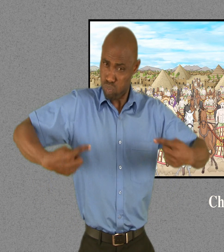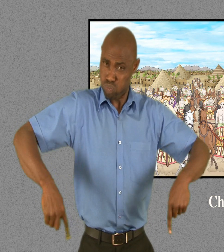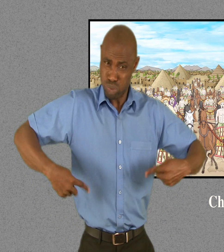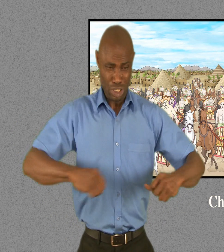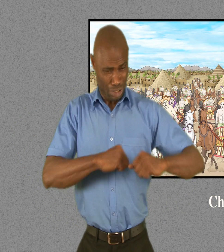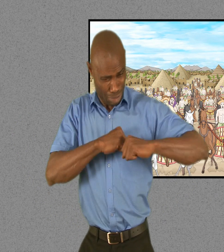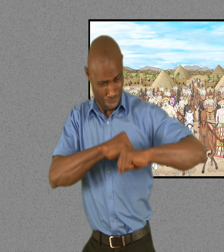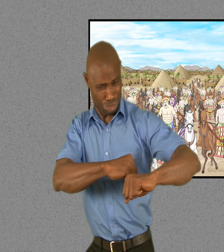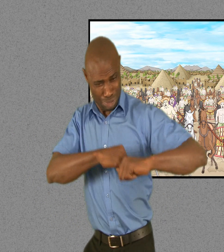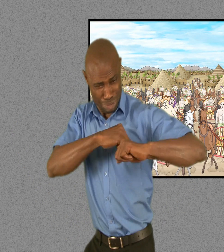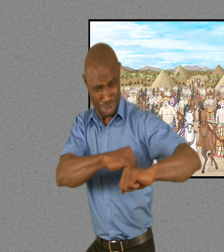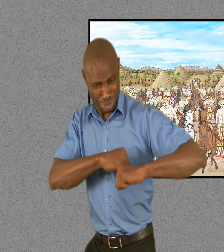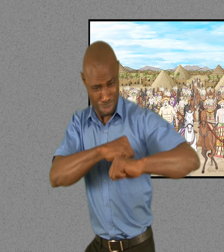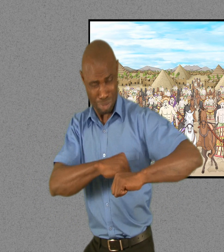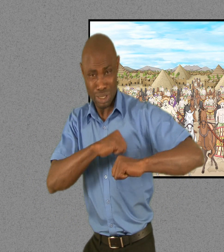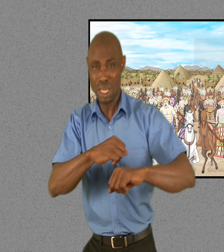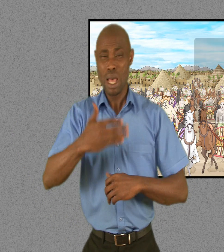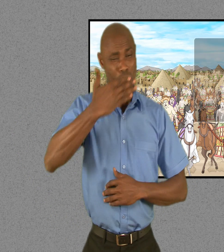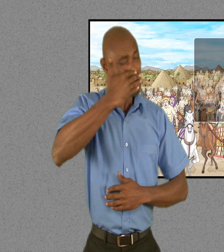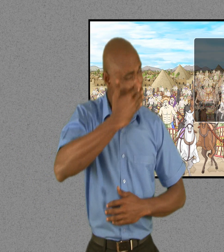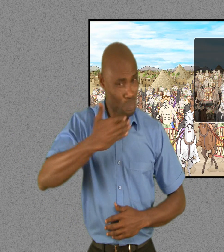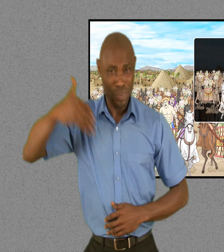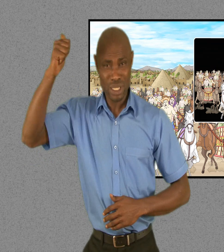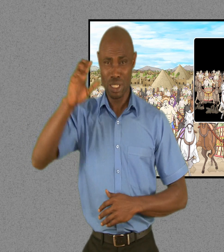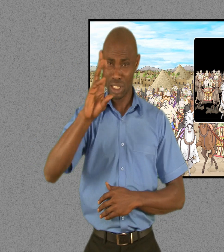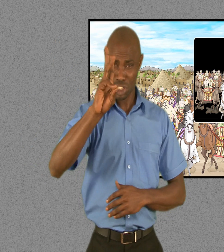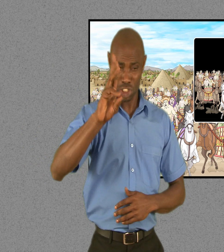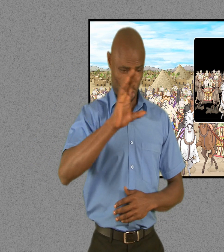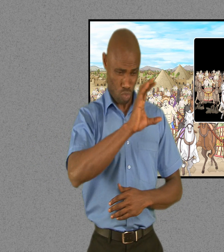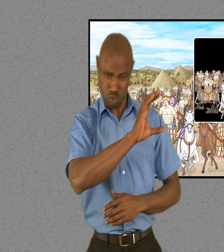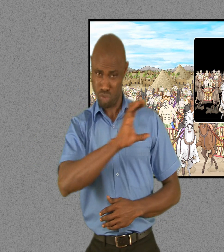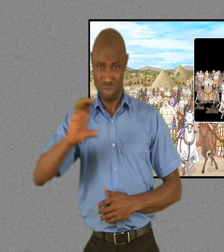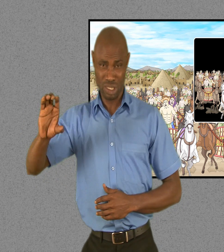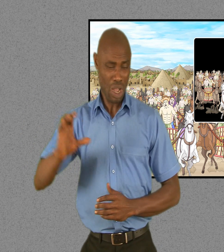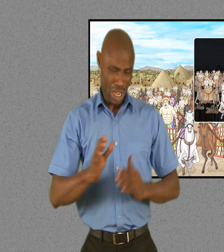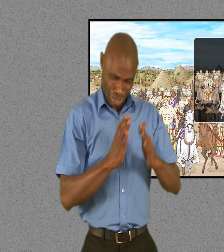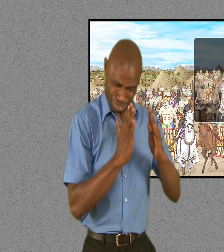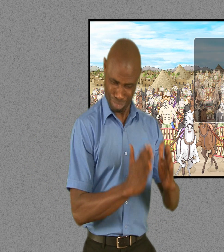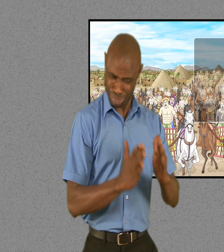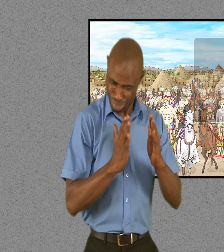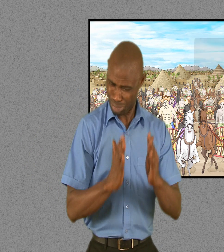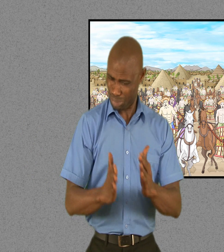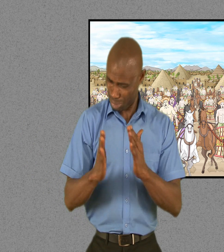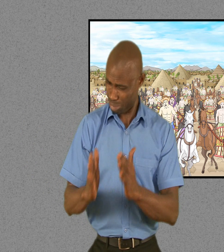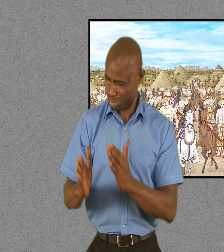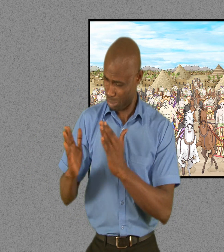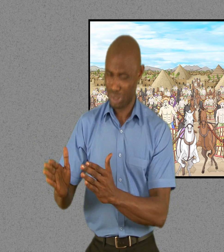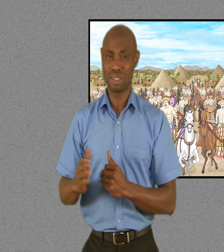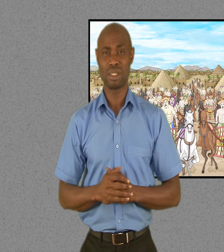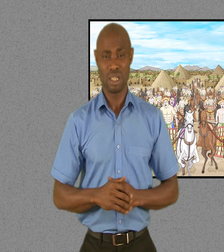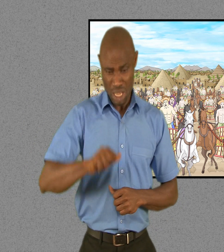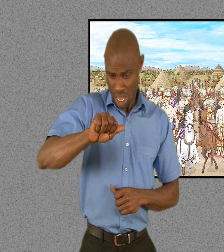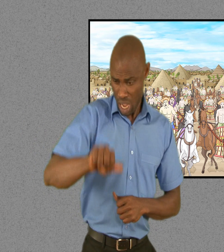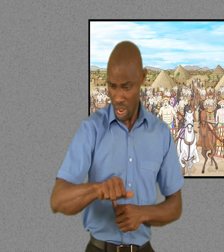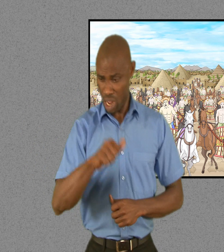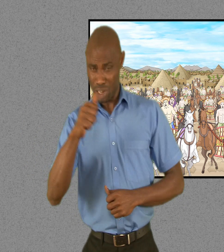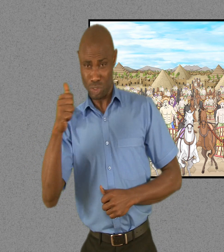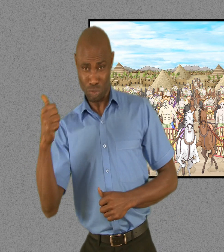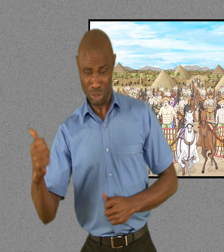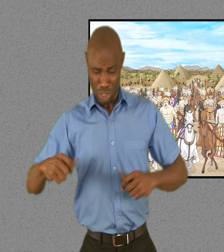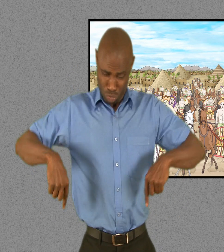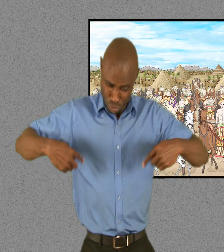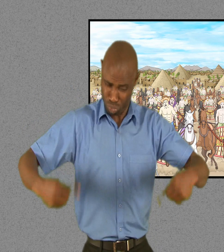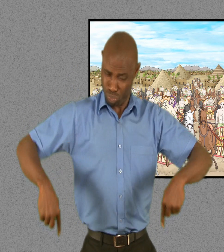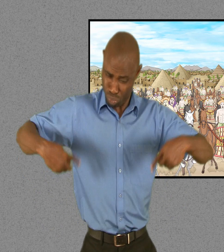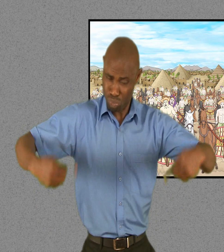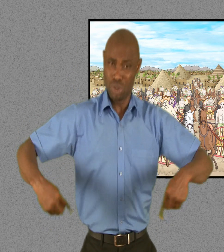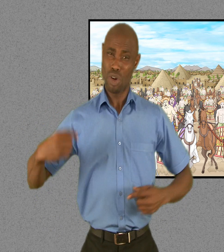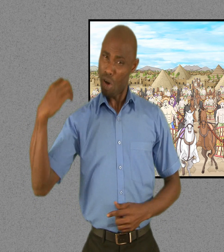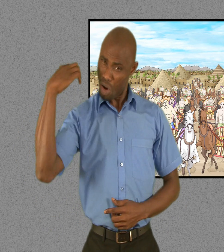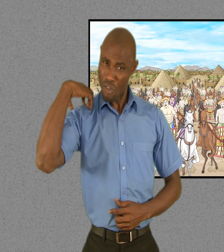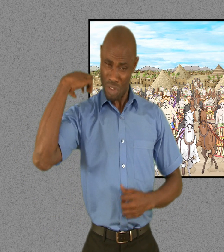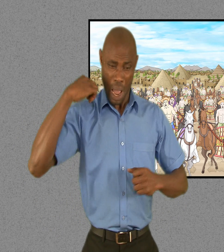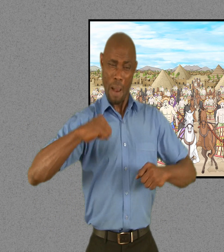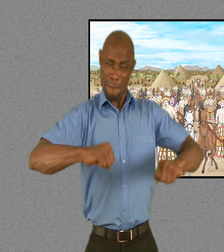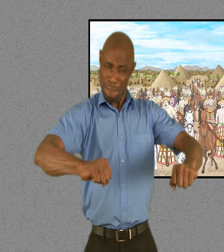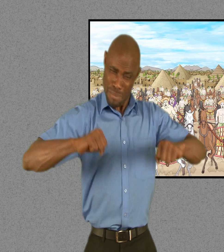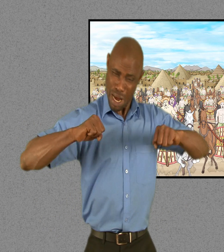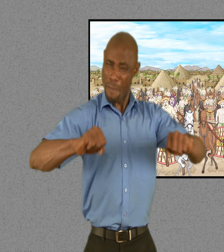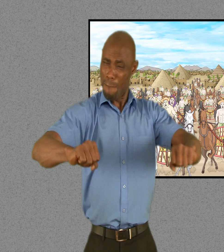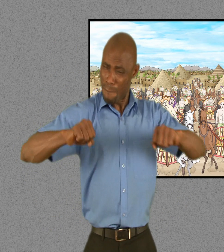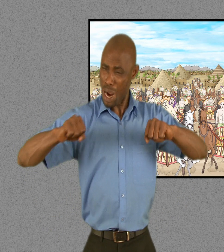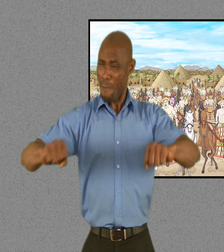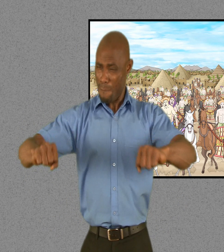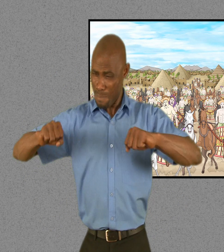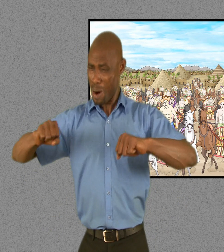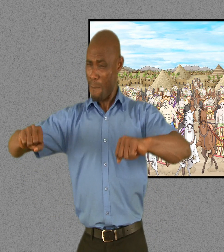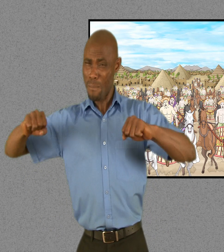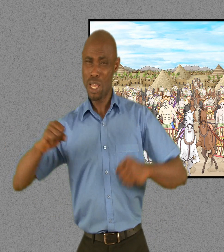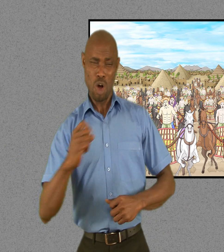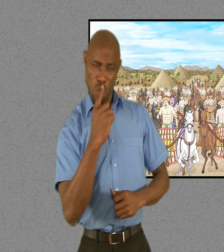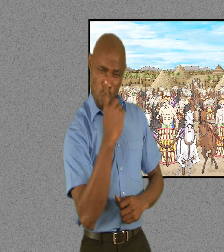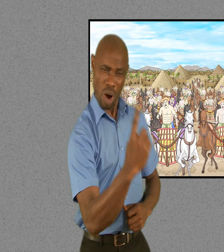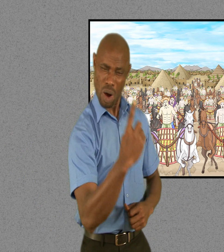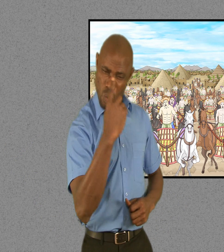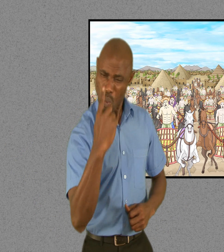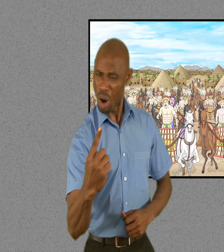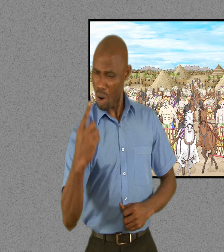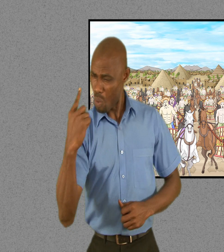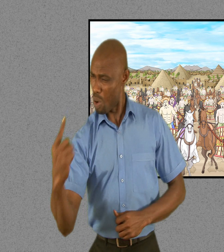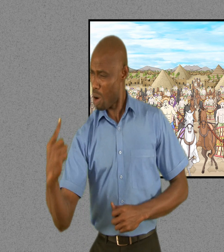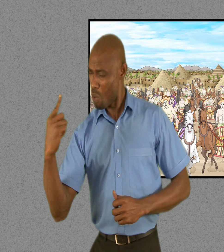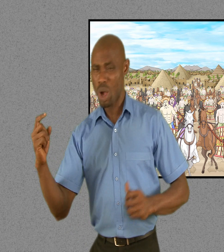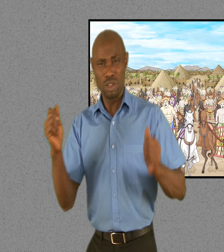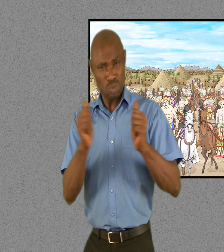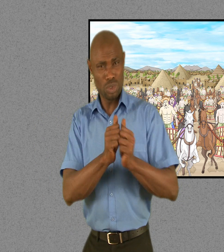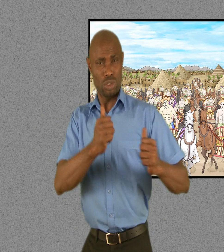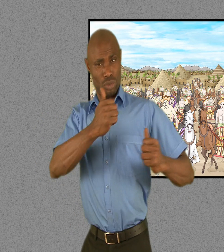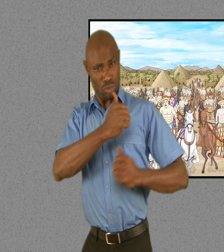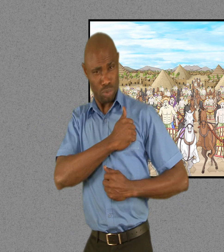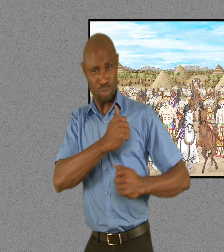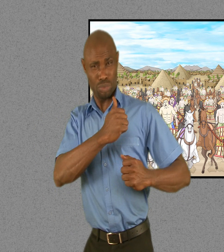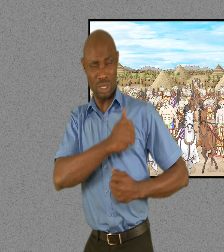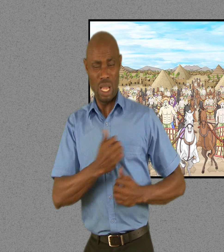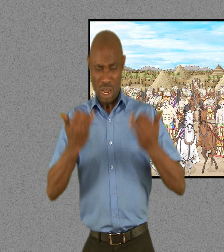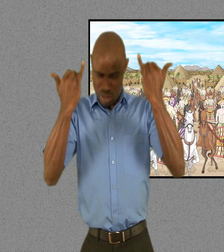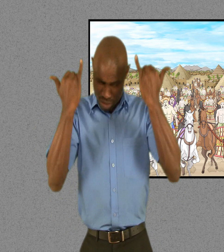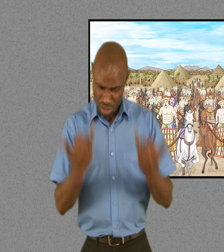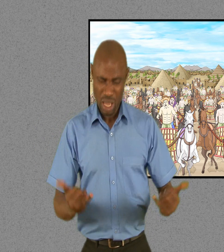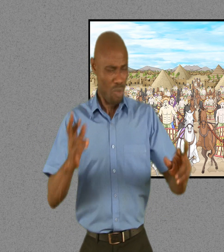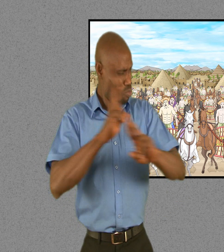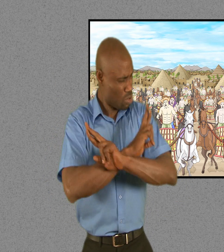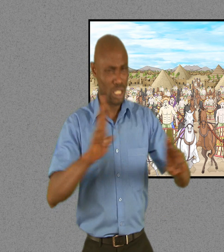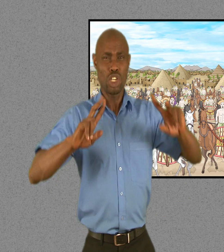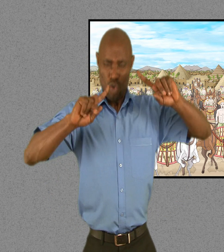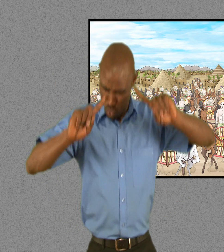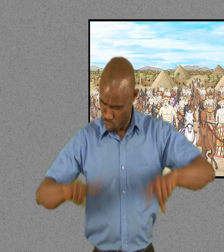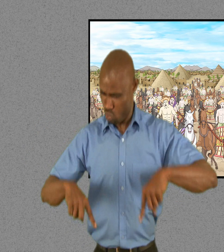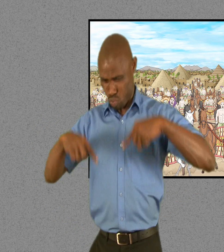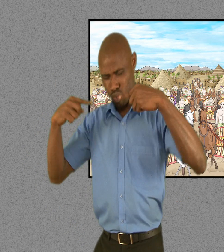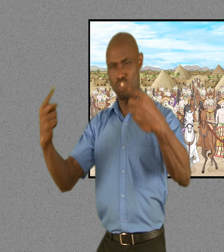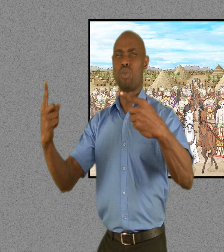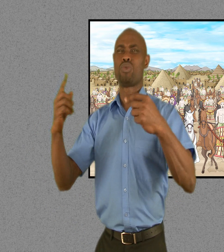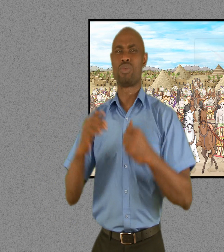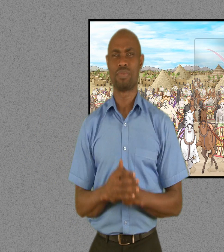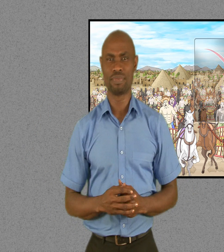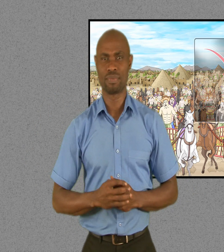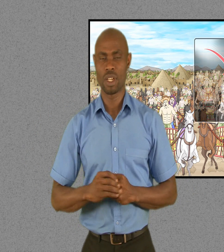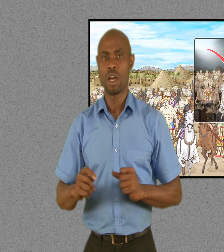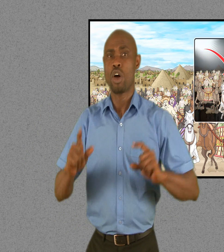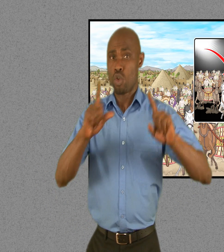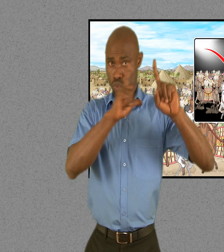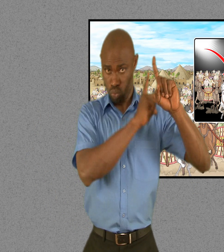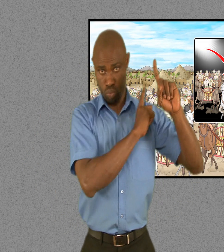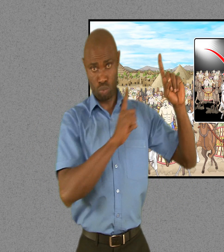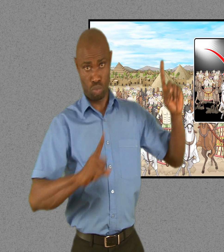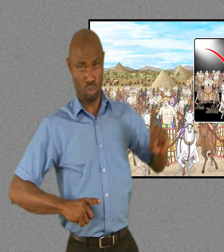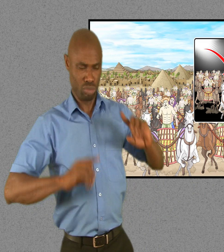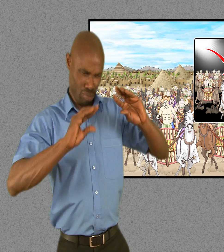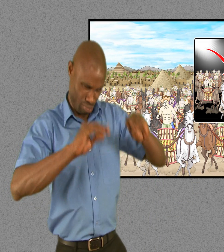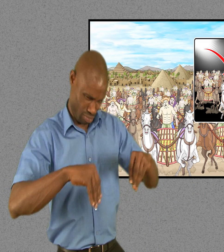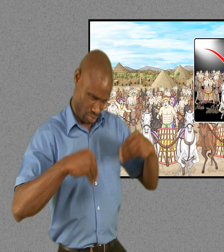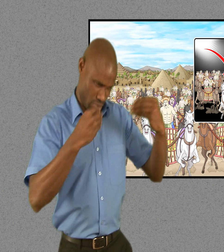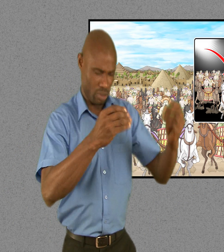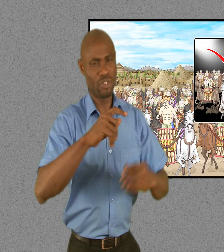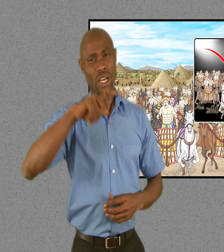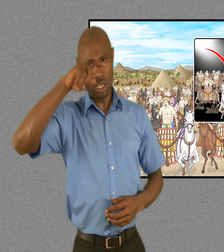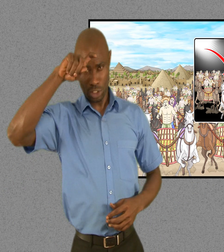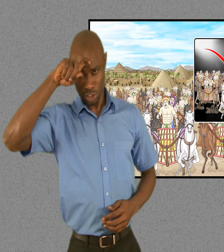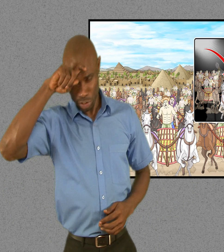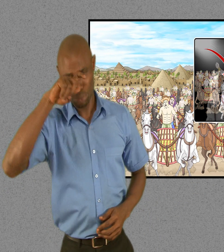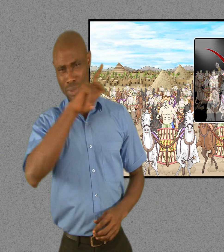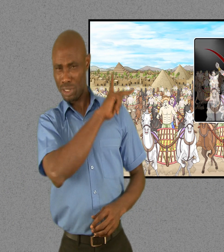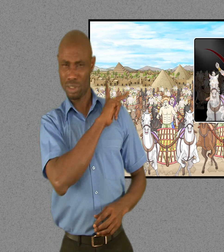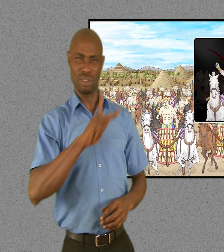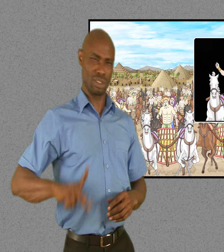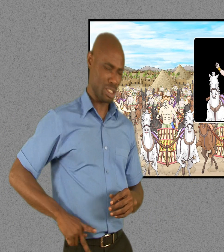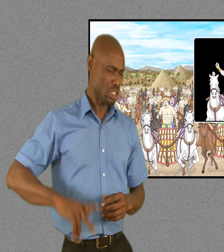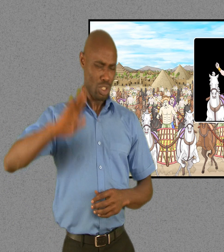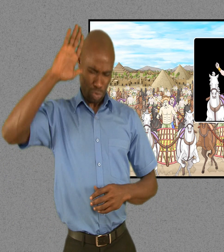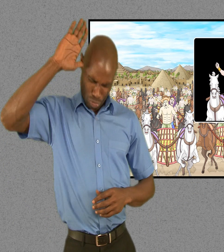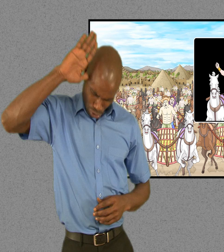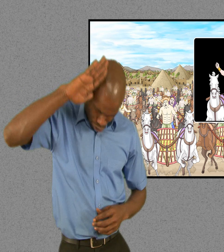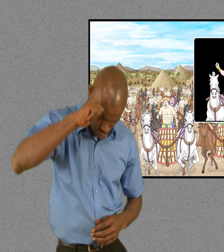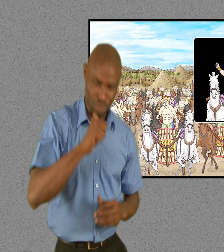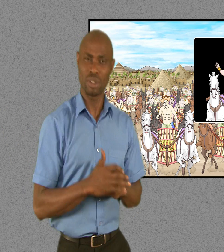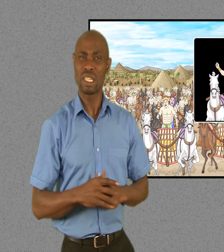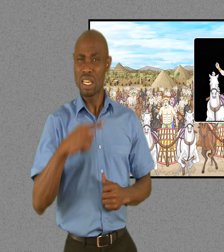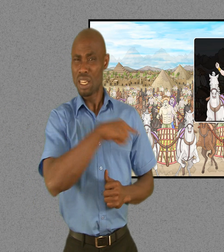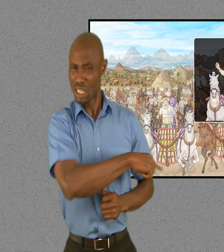He took 600 of the best chariots, and all the other chariots of Egypt, with officers over all of them.